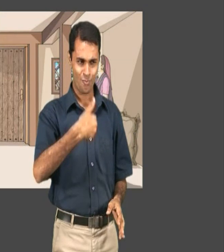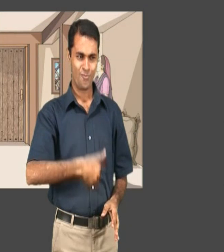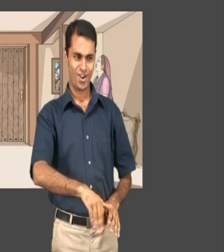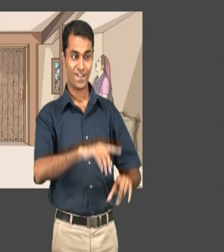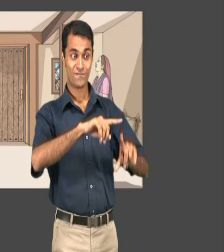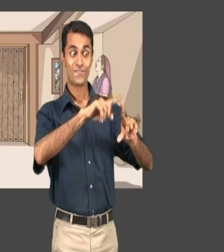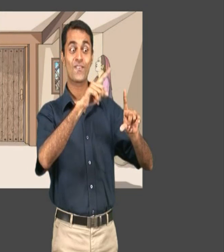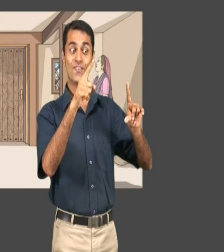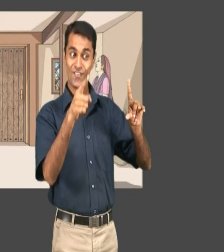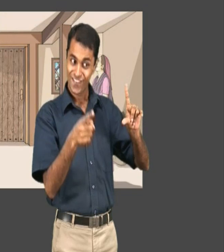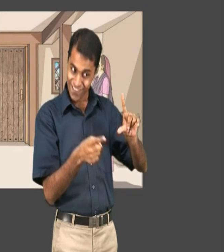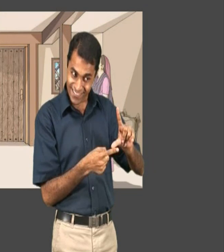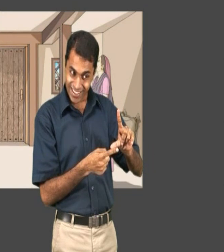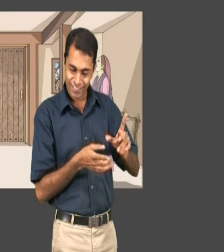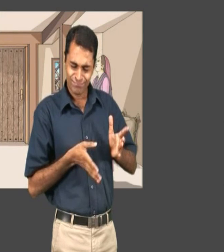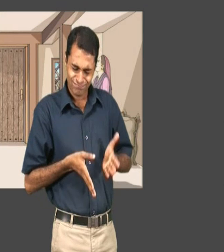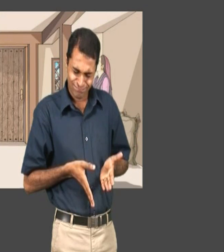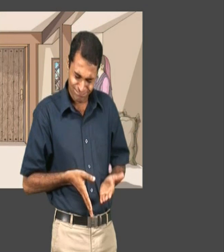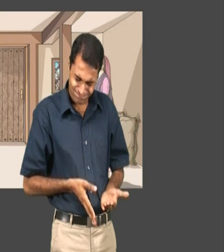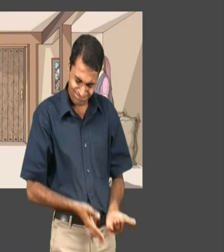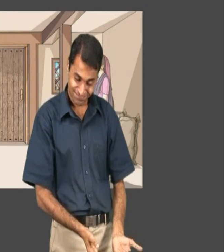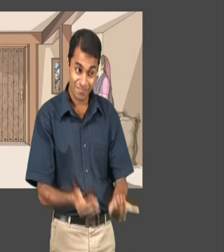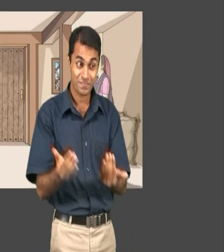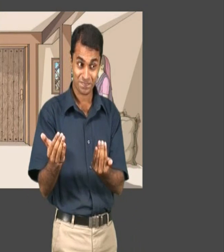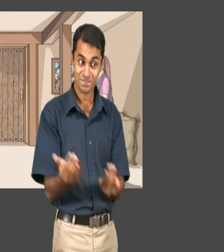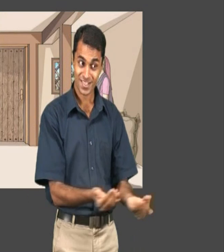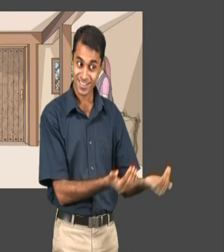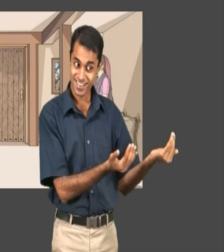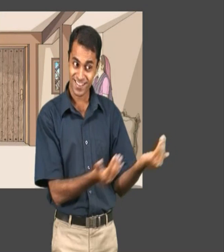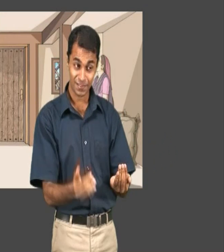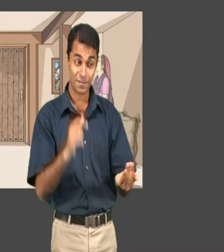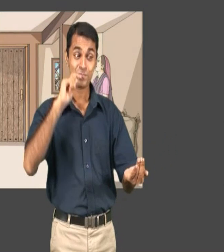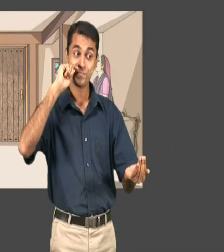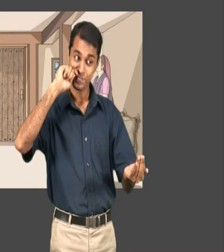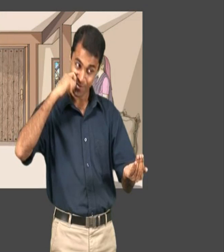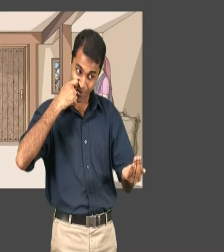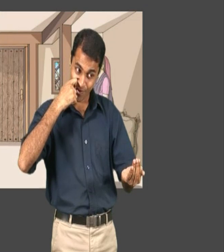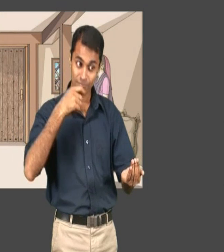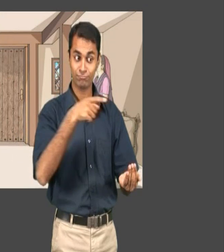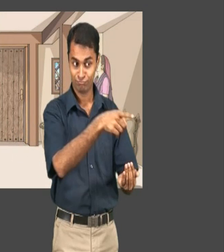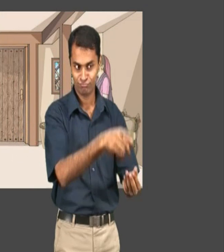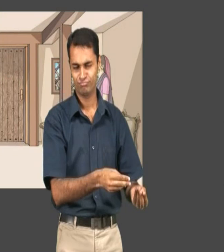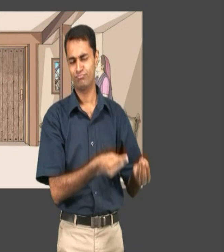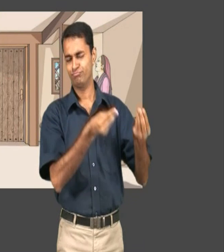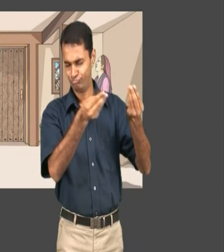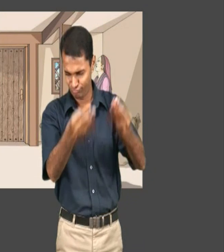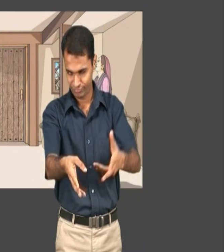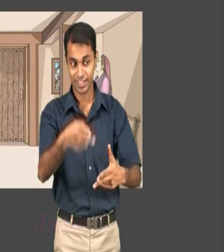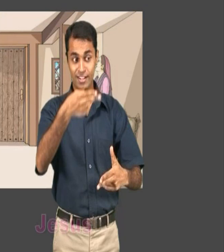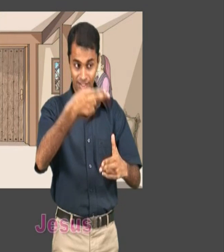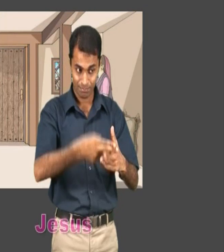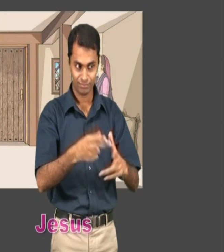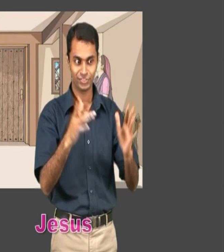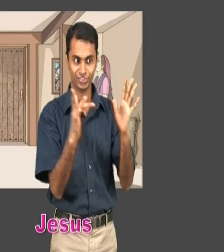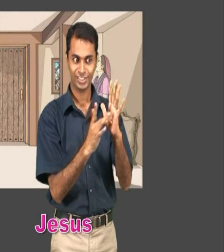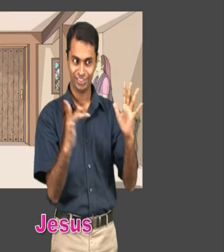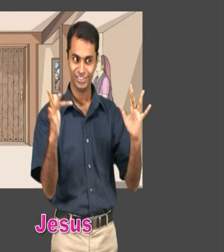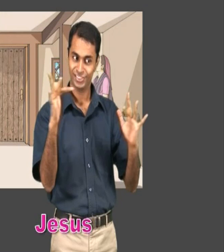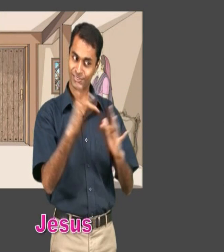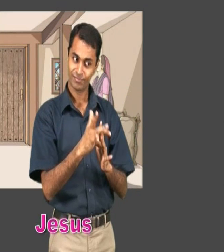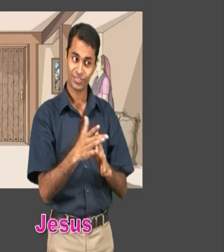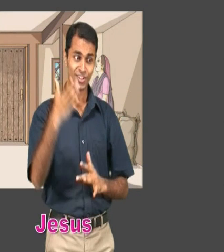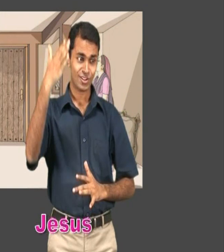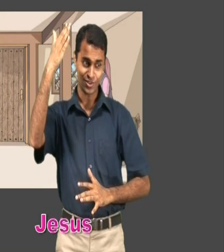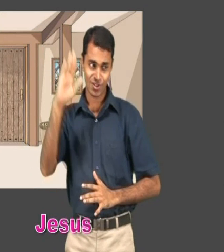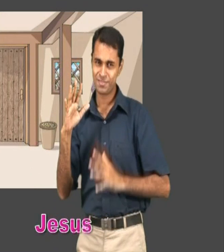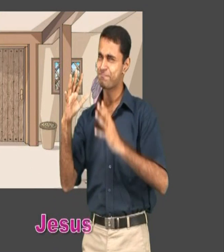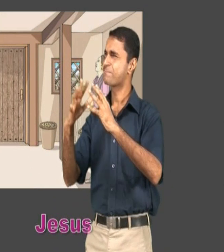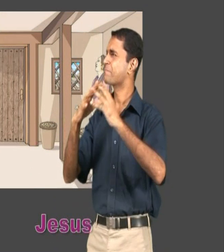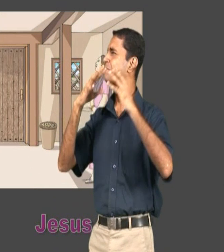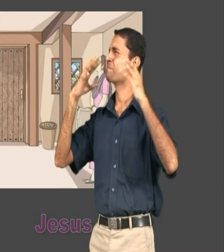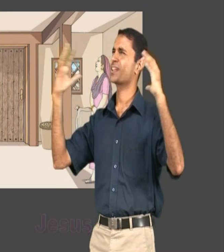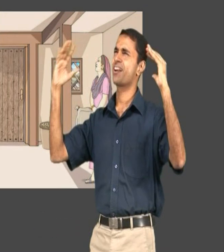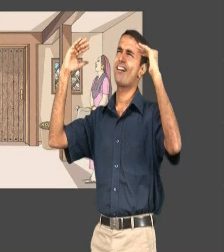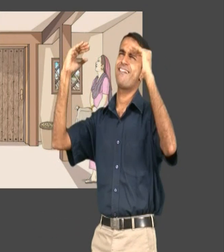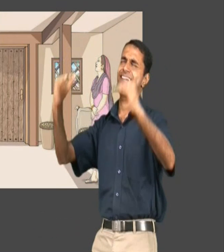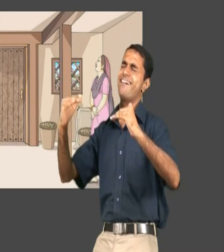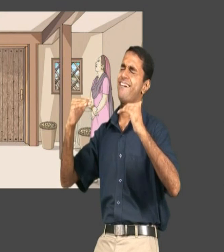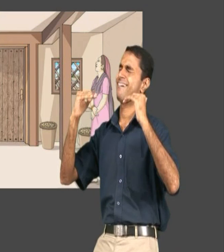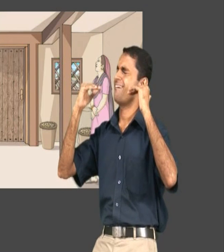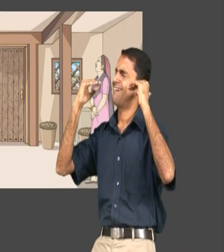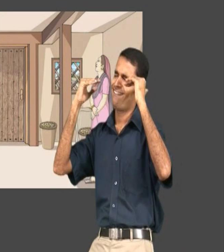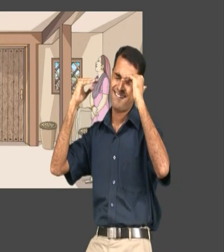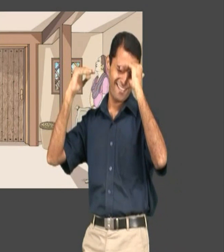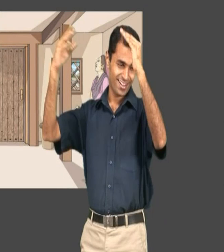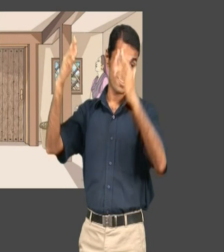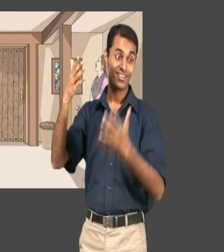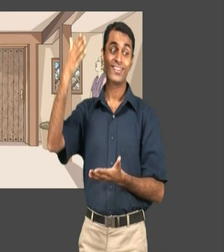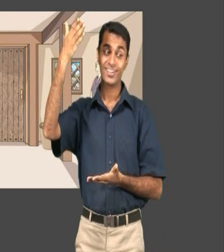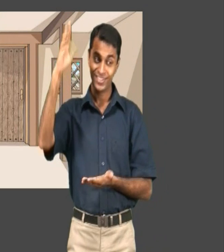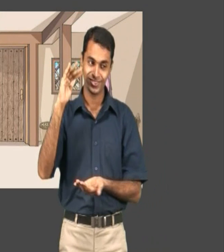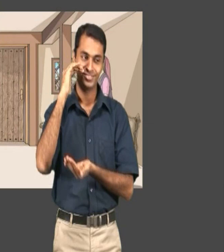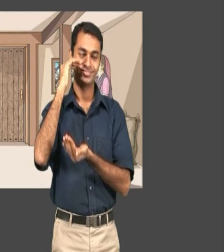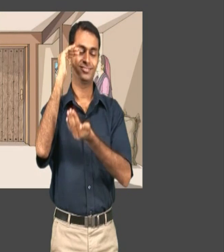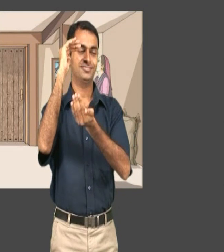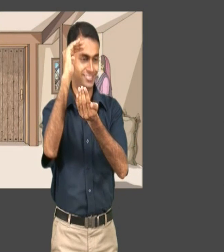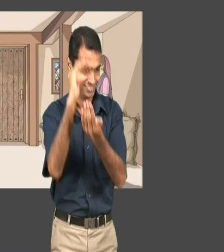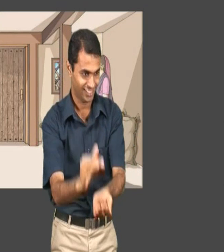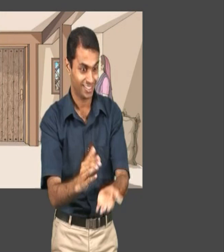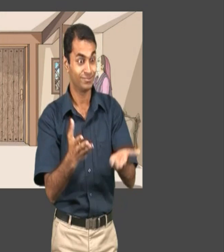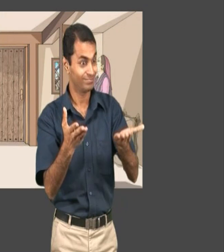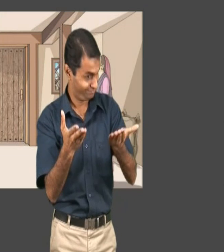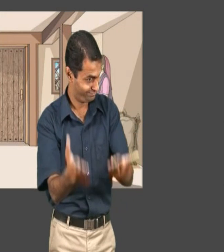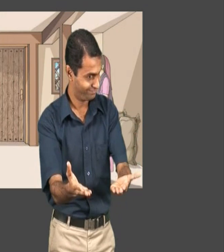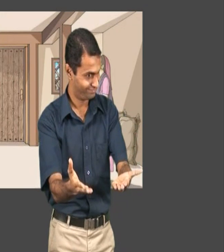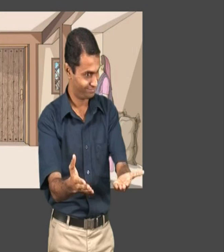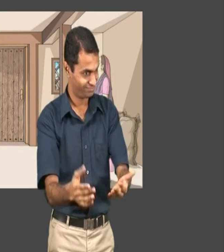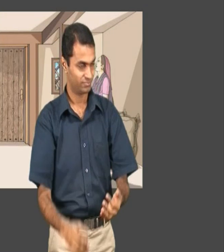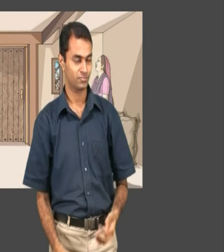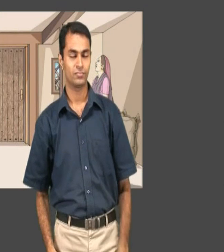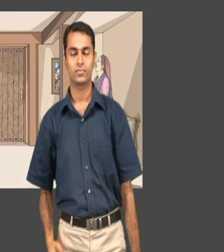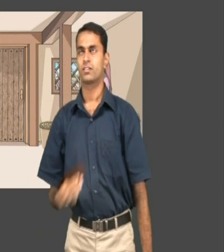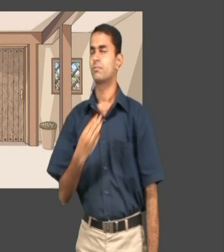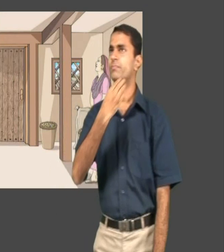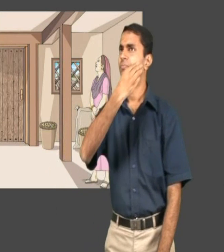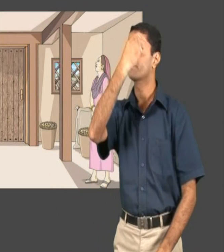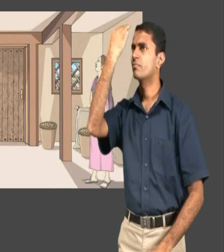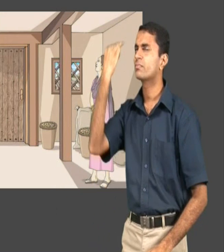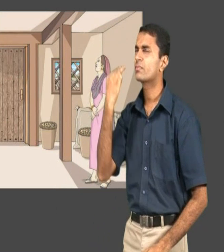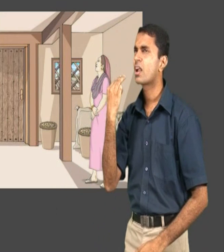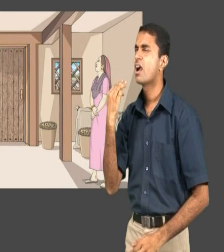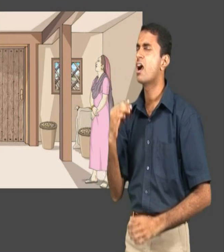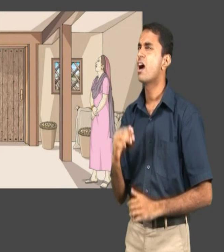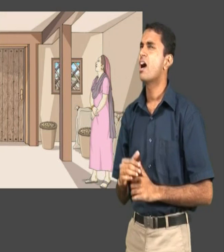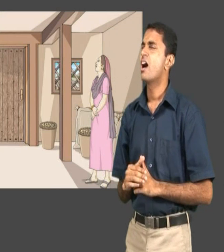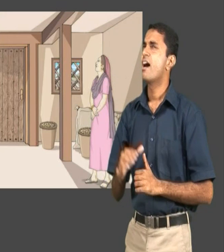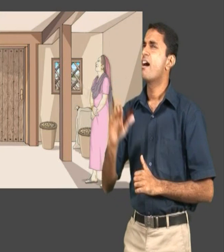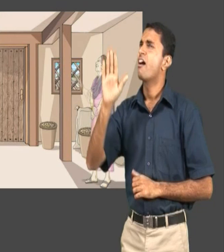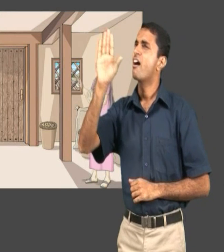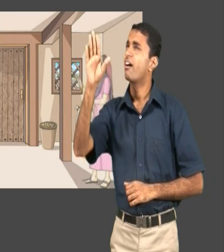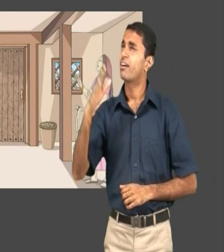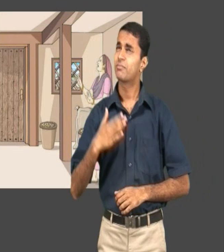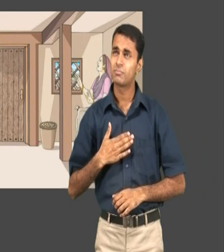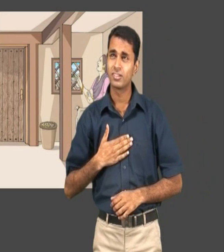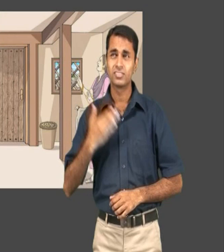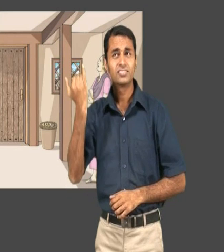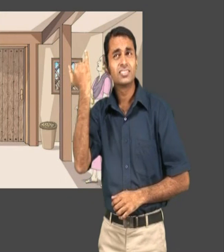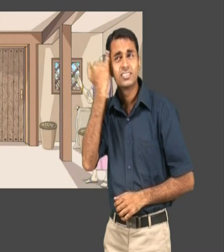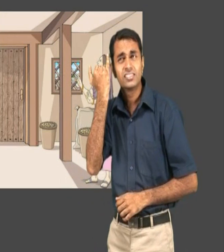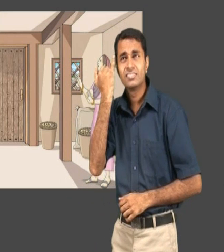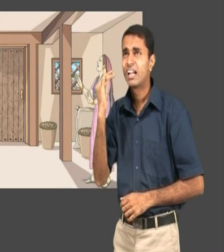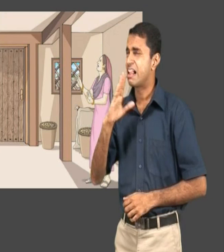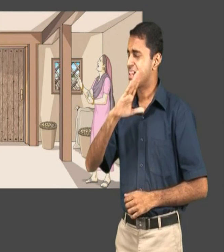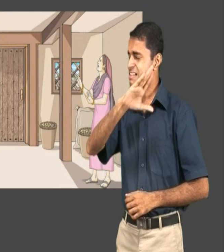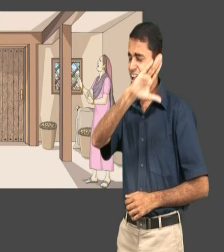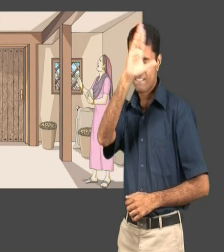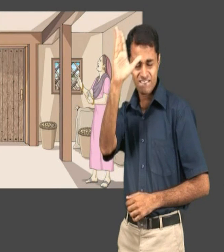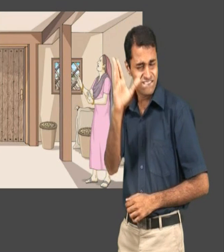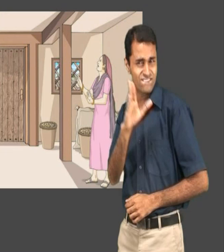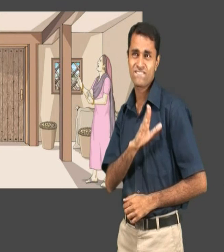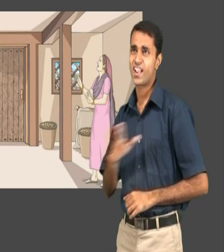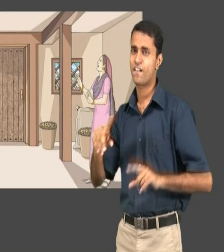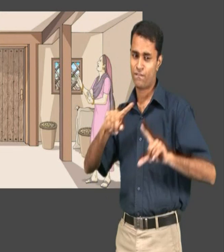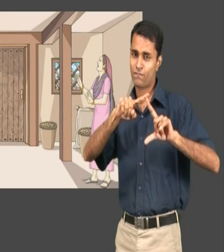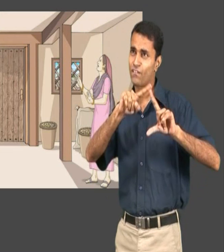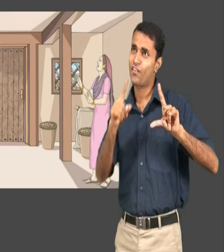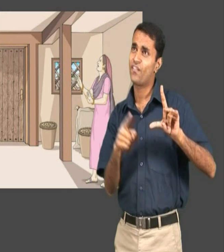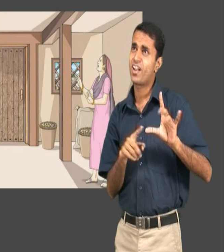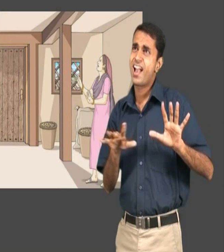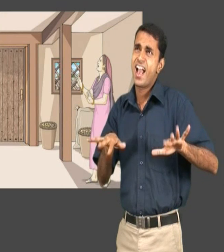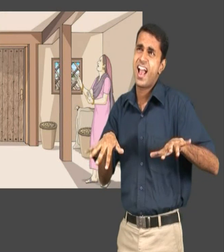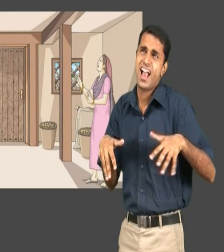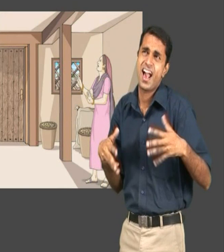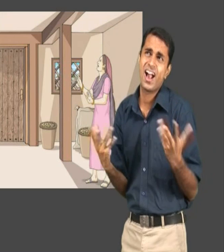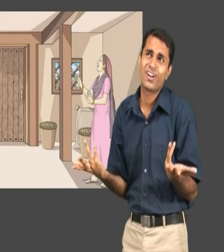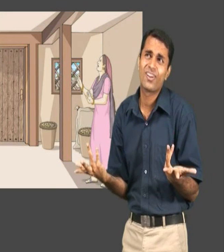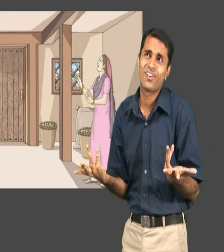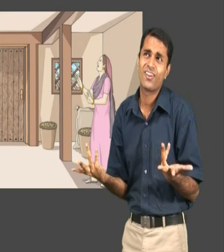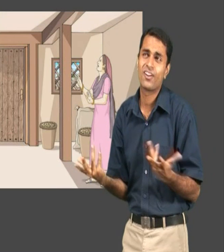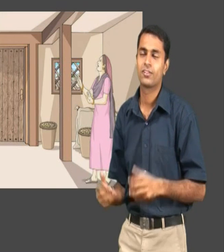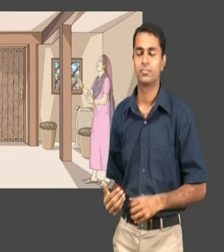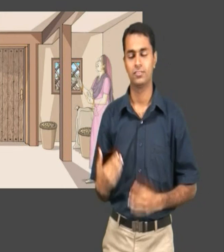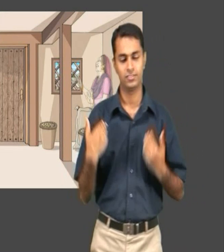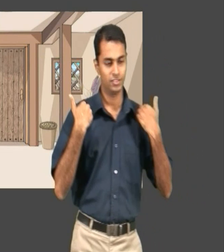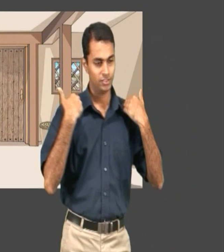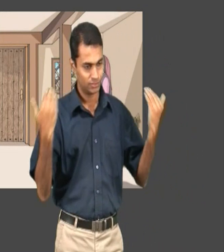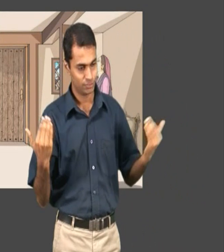So the angel told her, “Do not be afraid, Mary, for you have found favor with God.